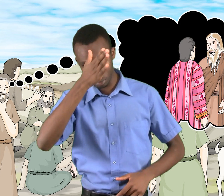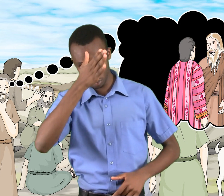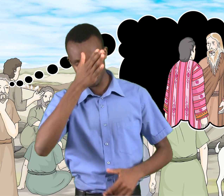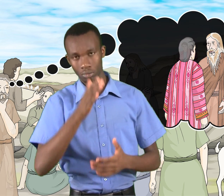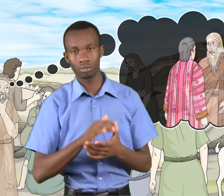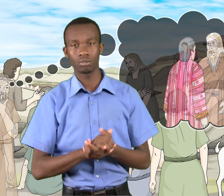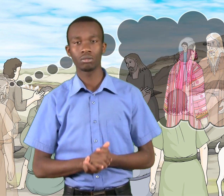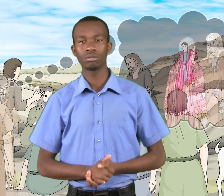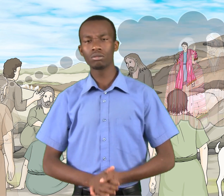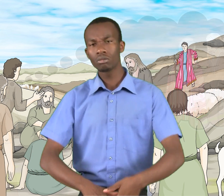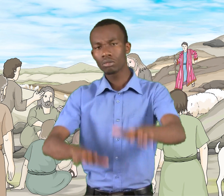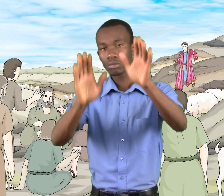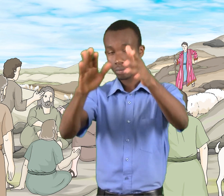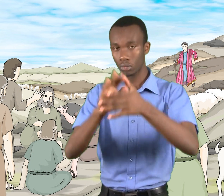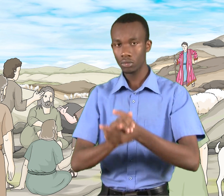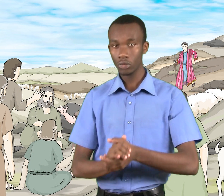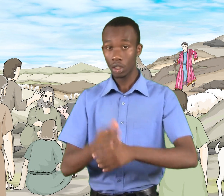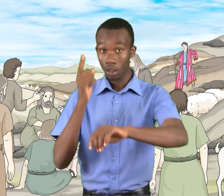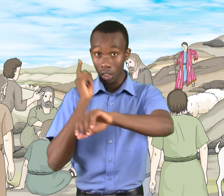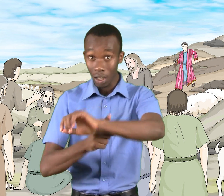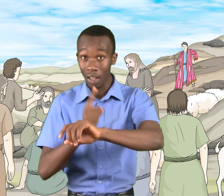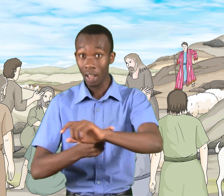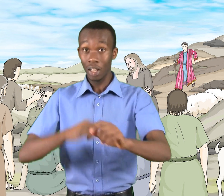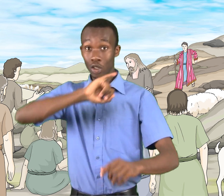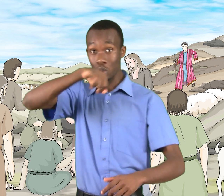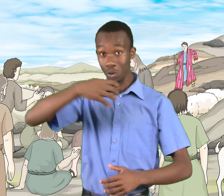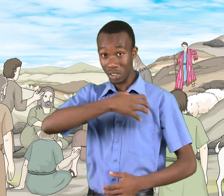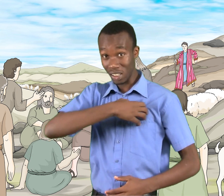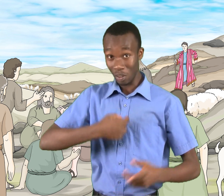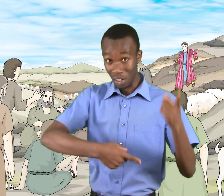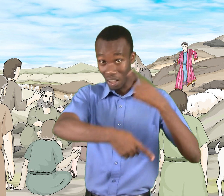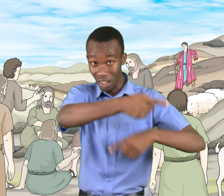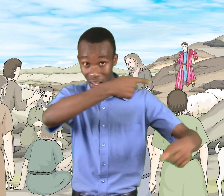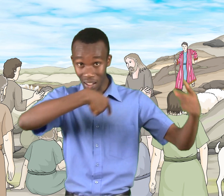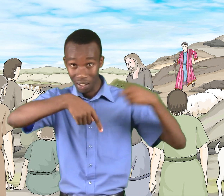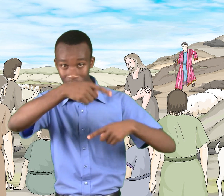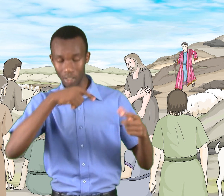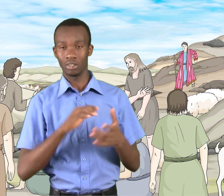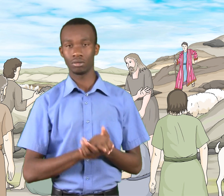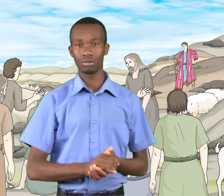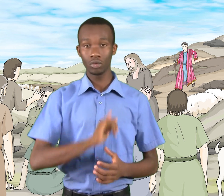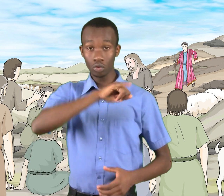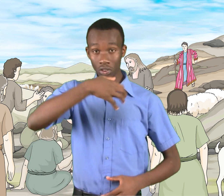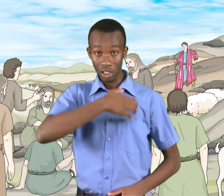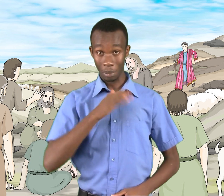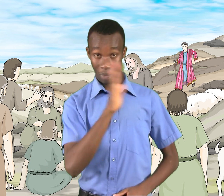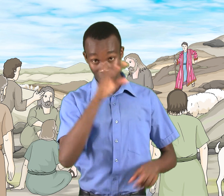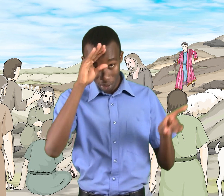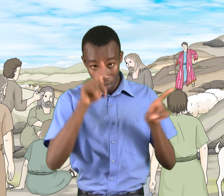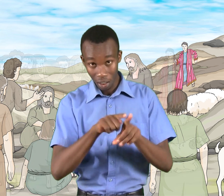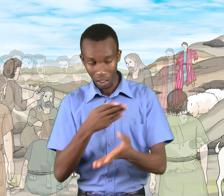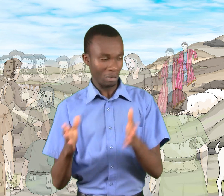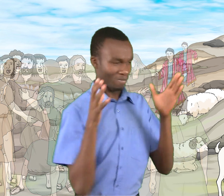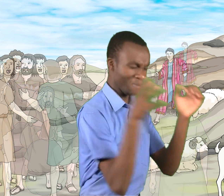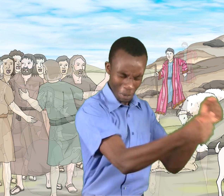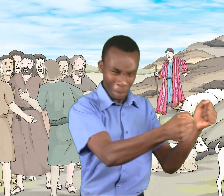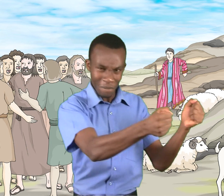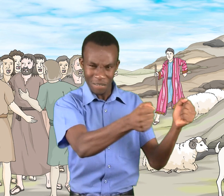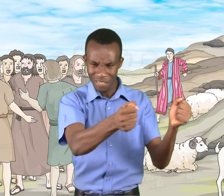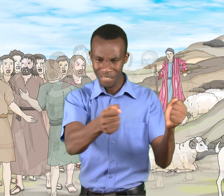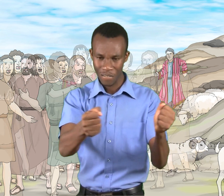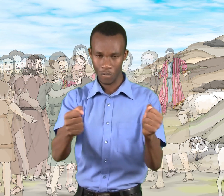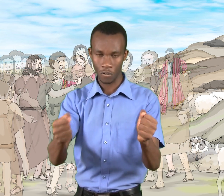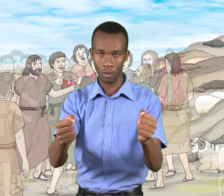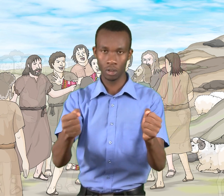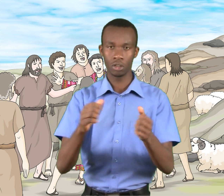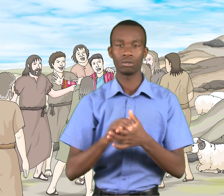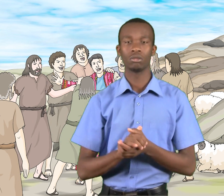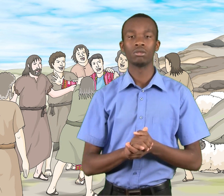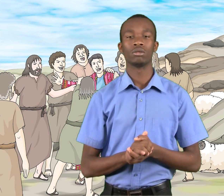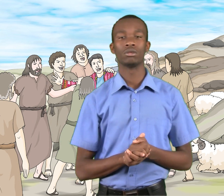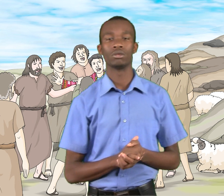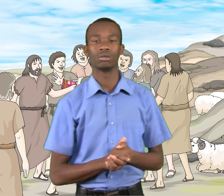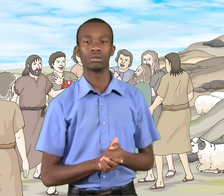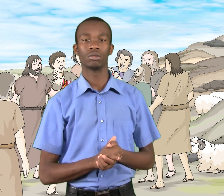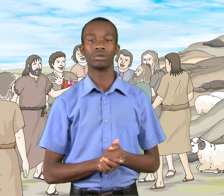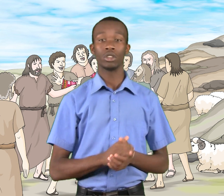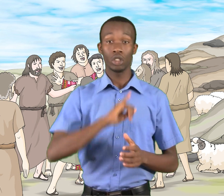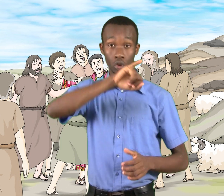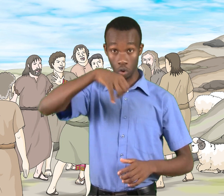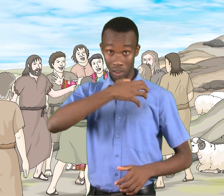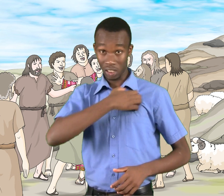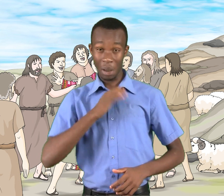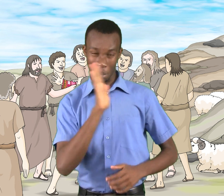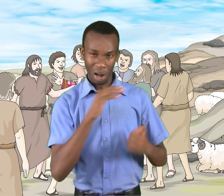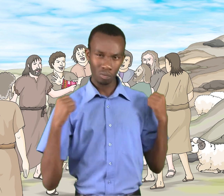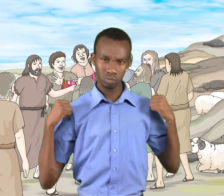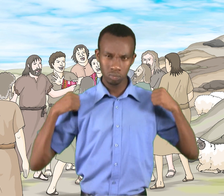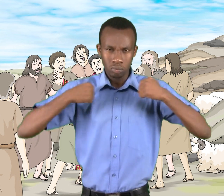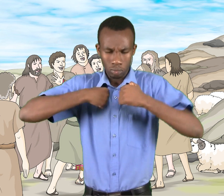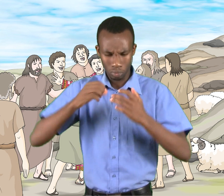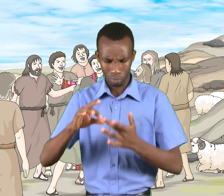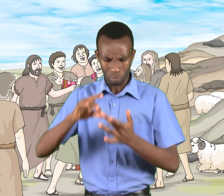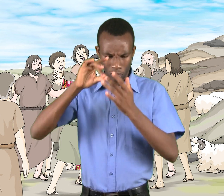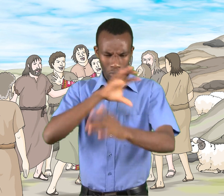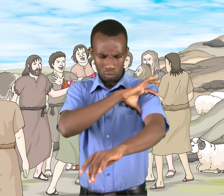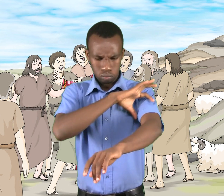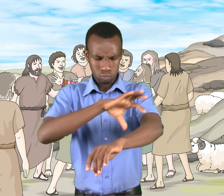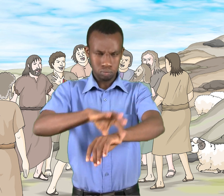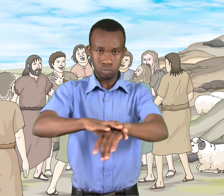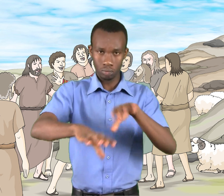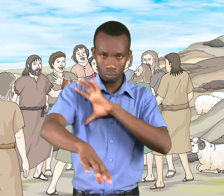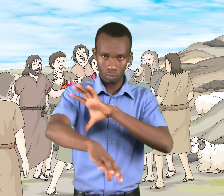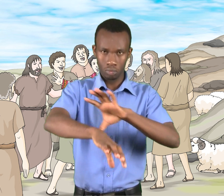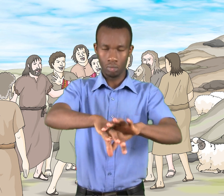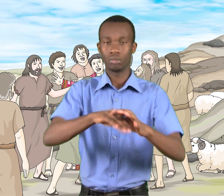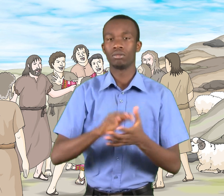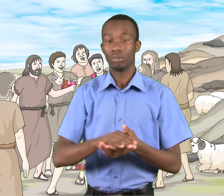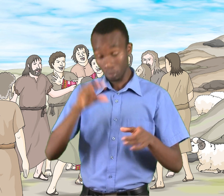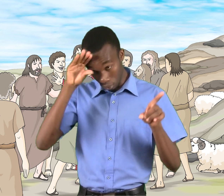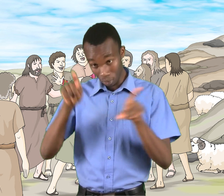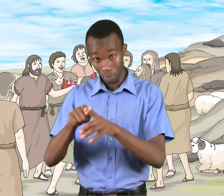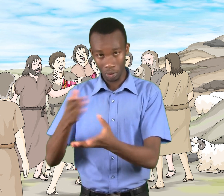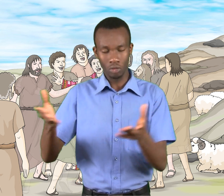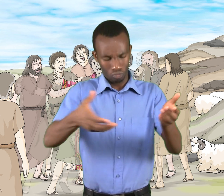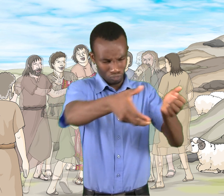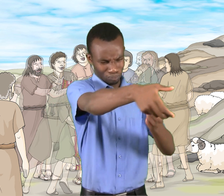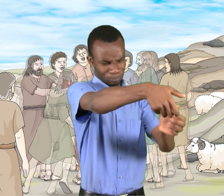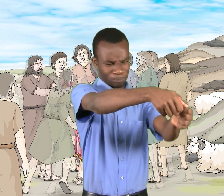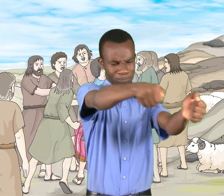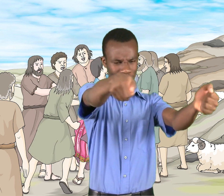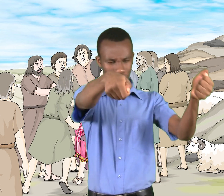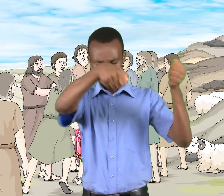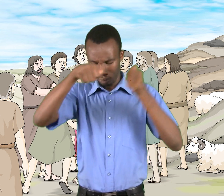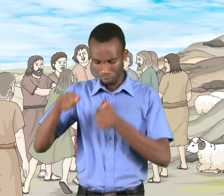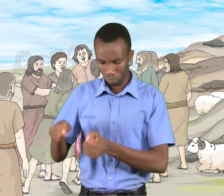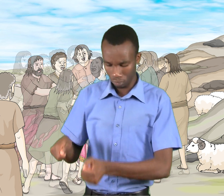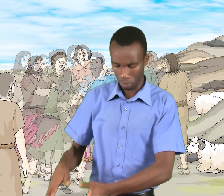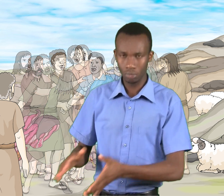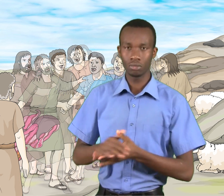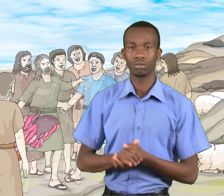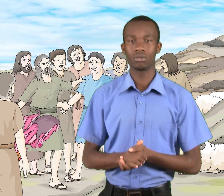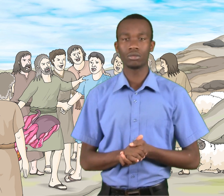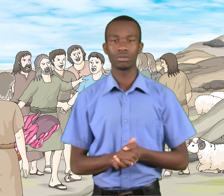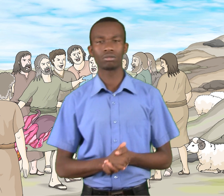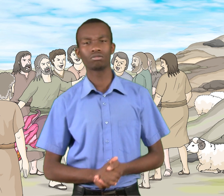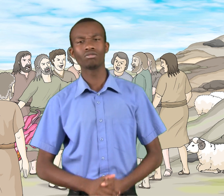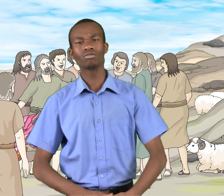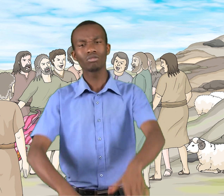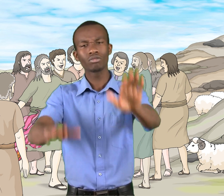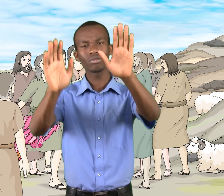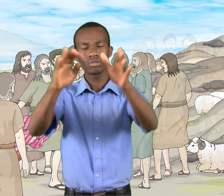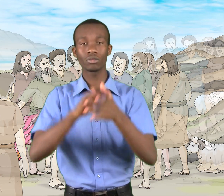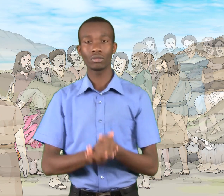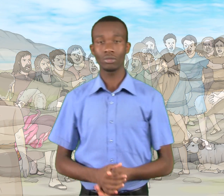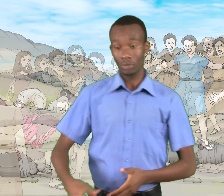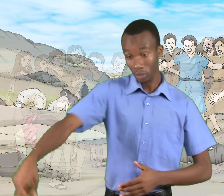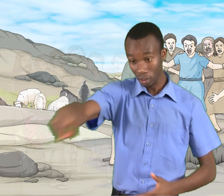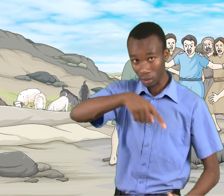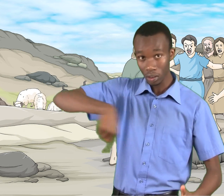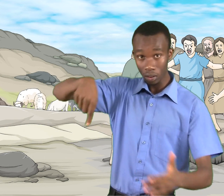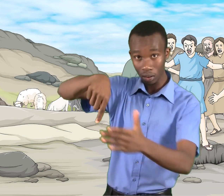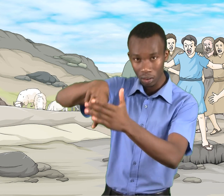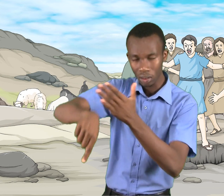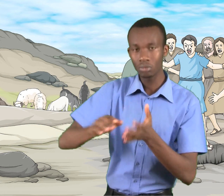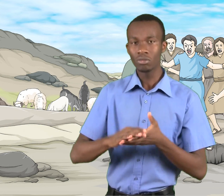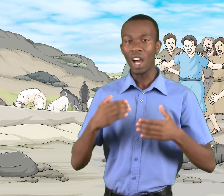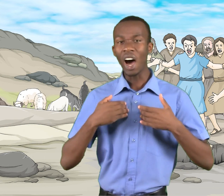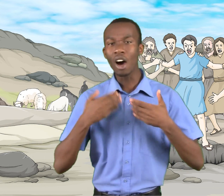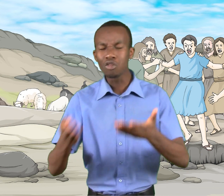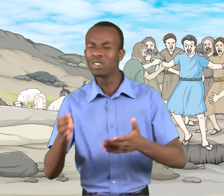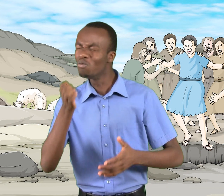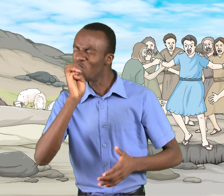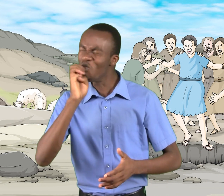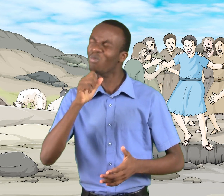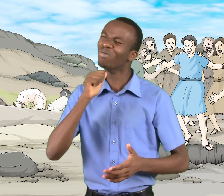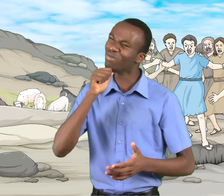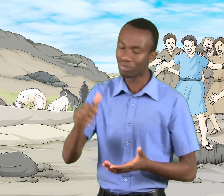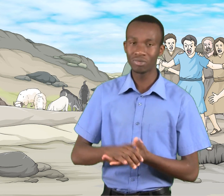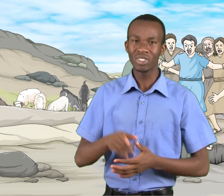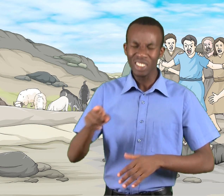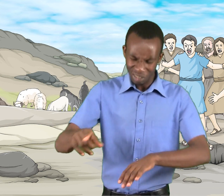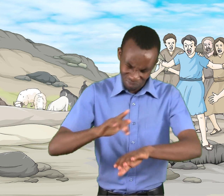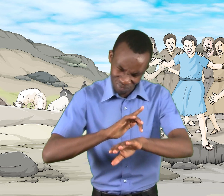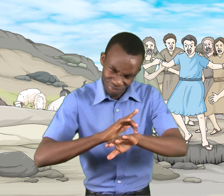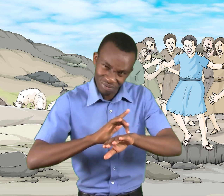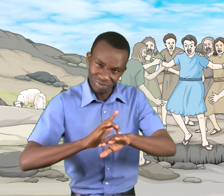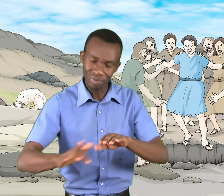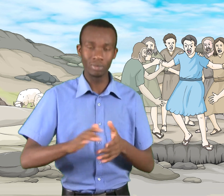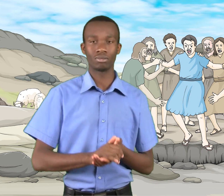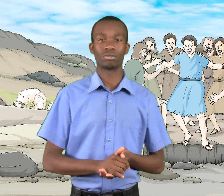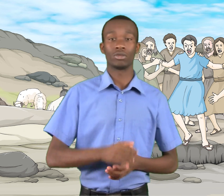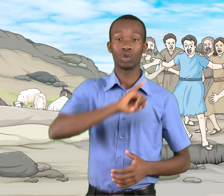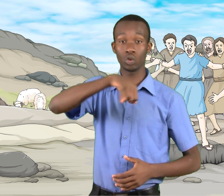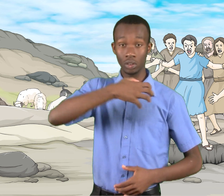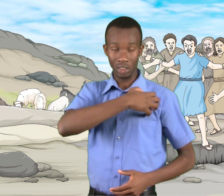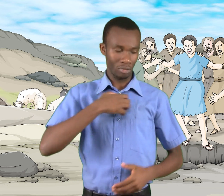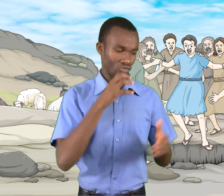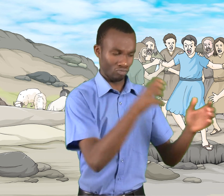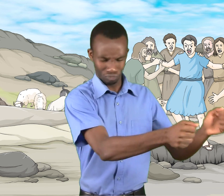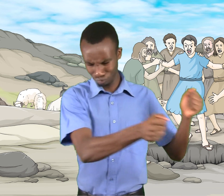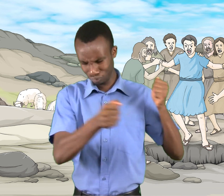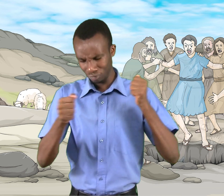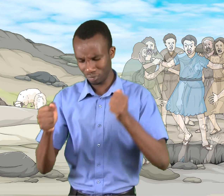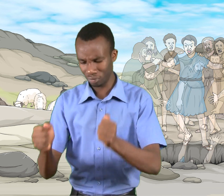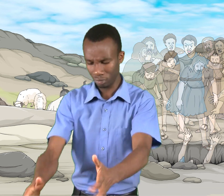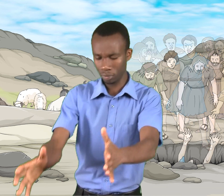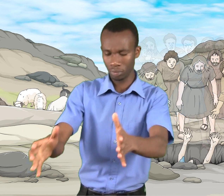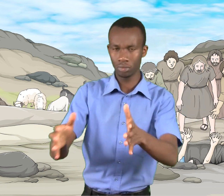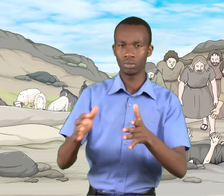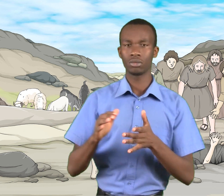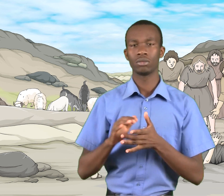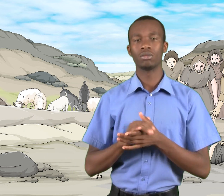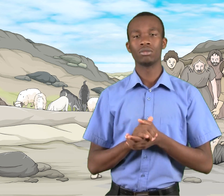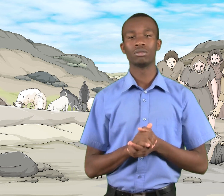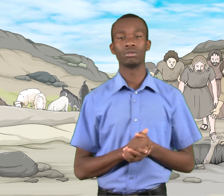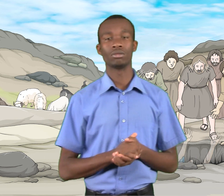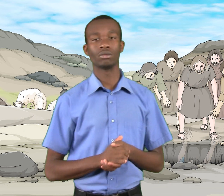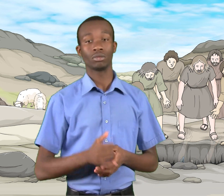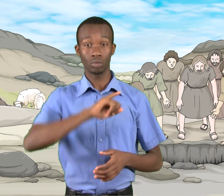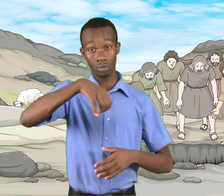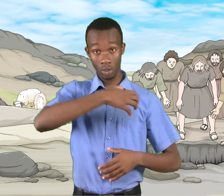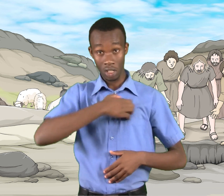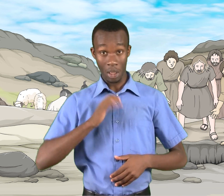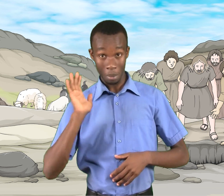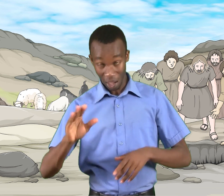So when Joseph came to his brothers, they stripped him of his robe—the robe of many colors he was wearing— and they took him and threw him into the pit.